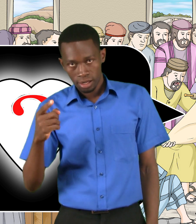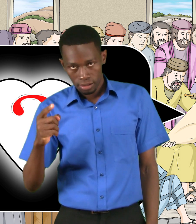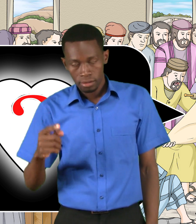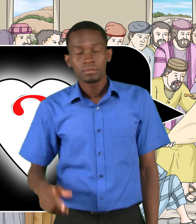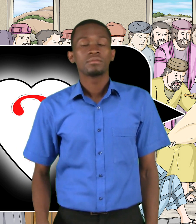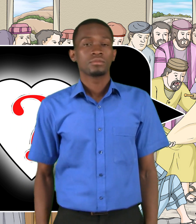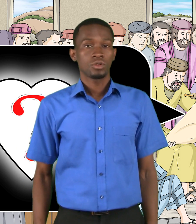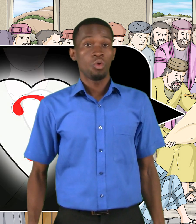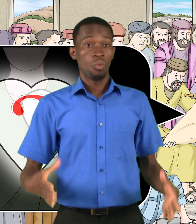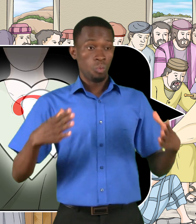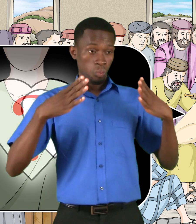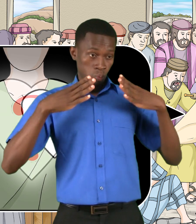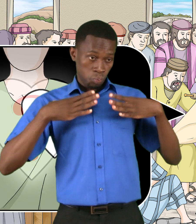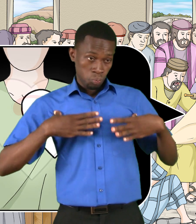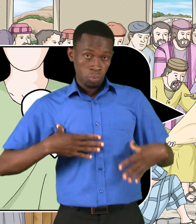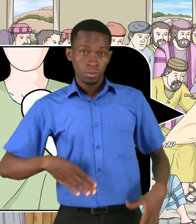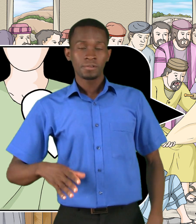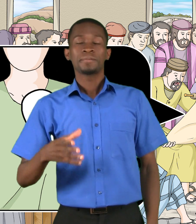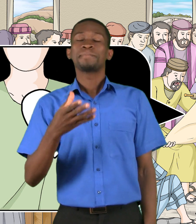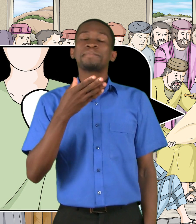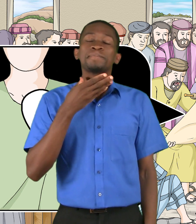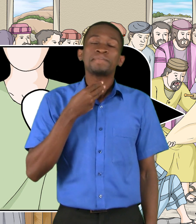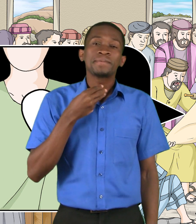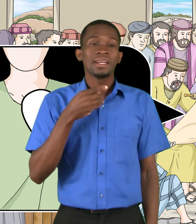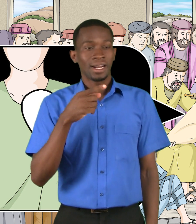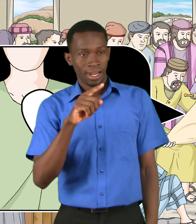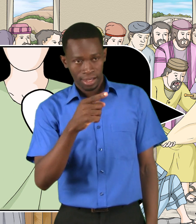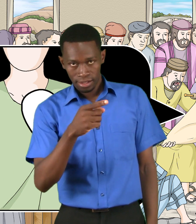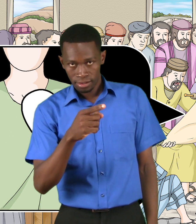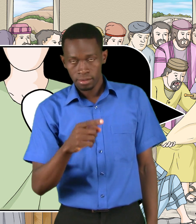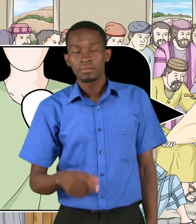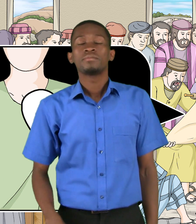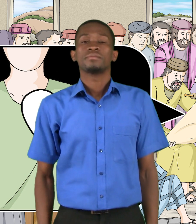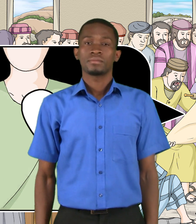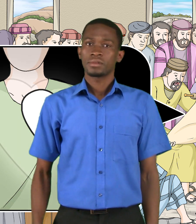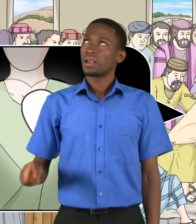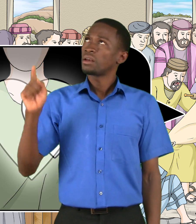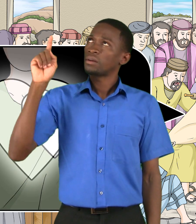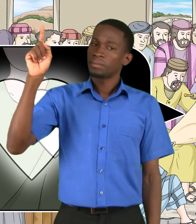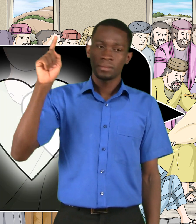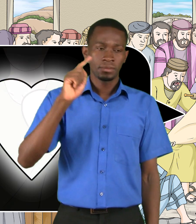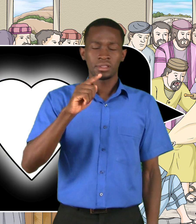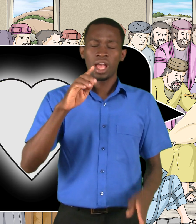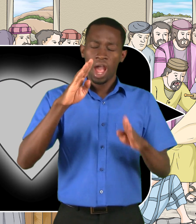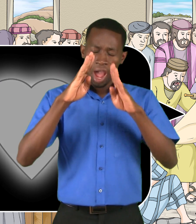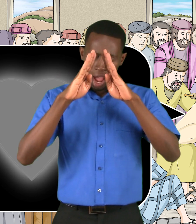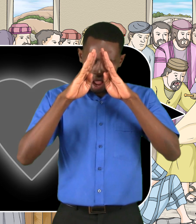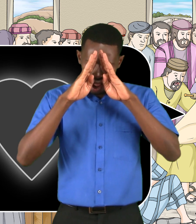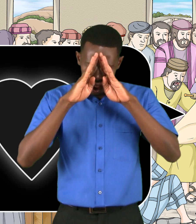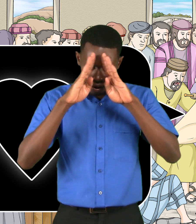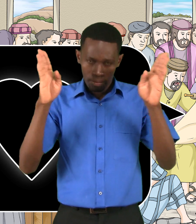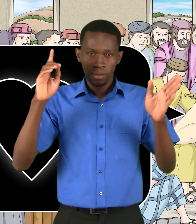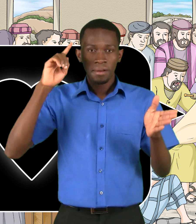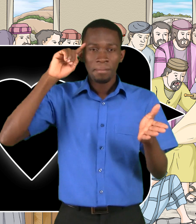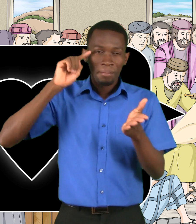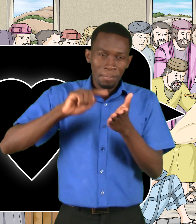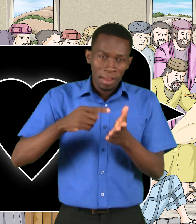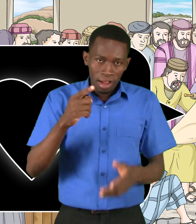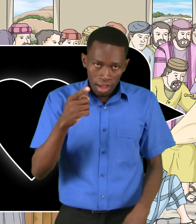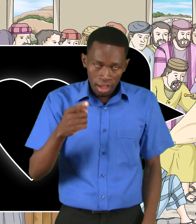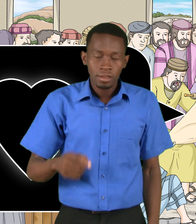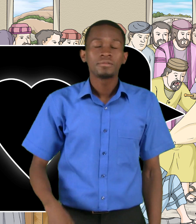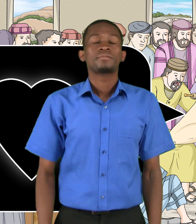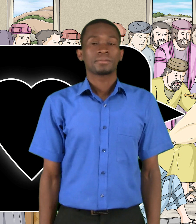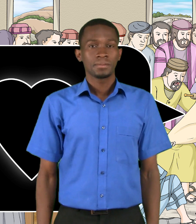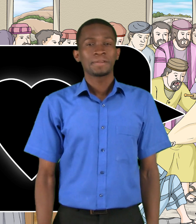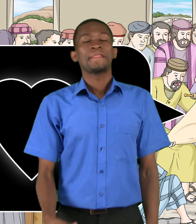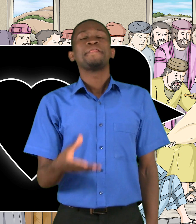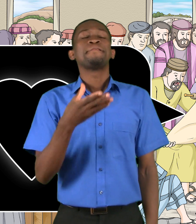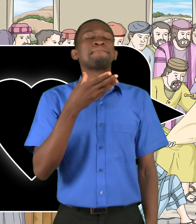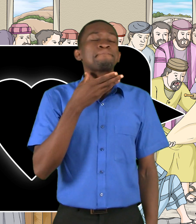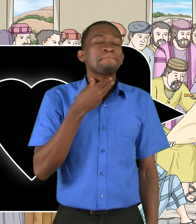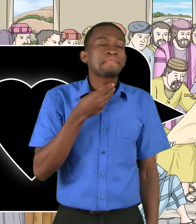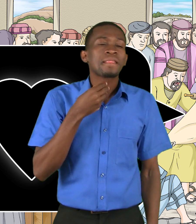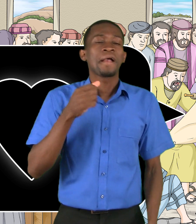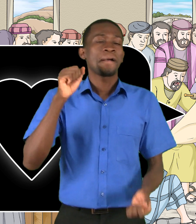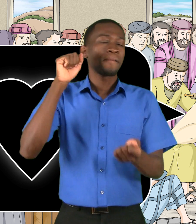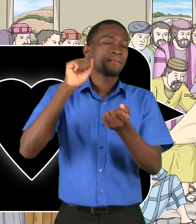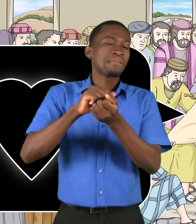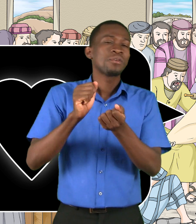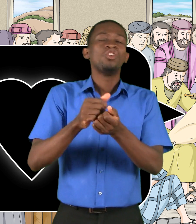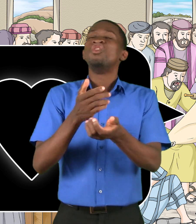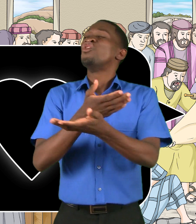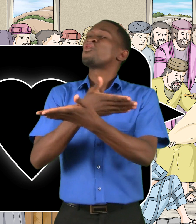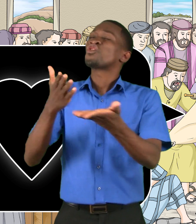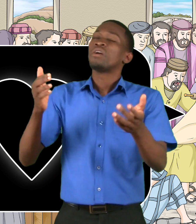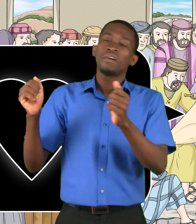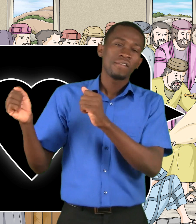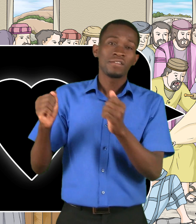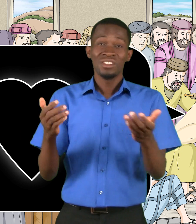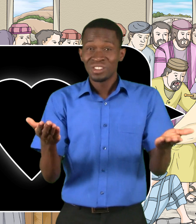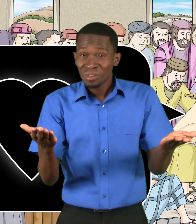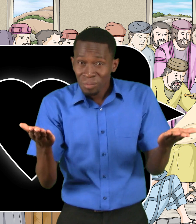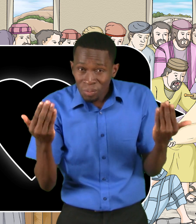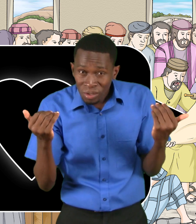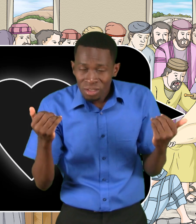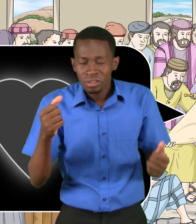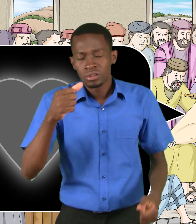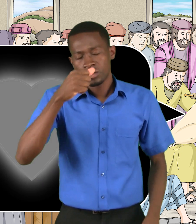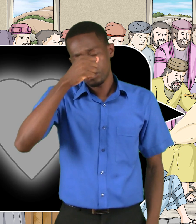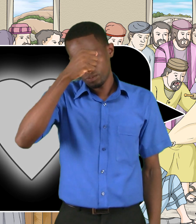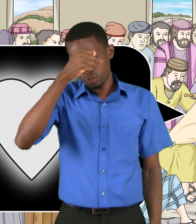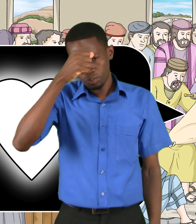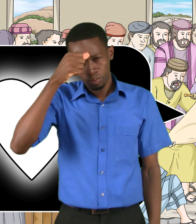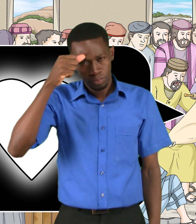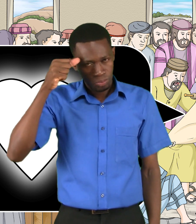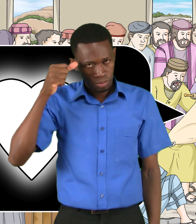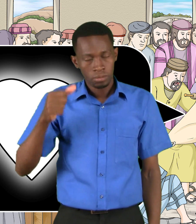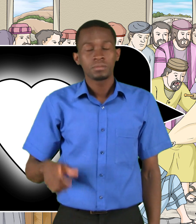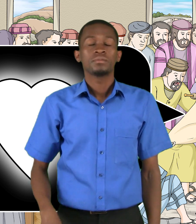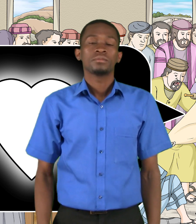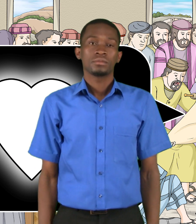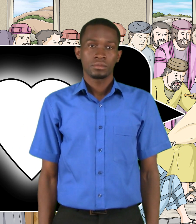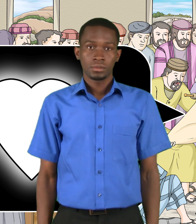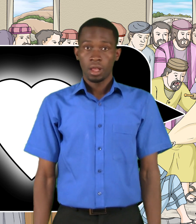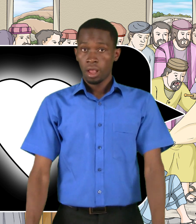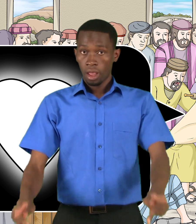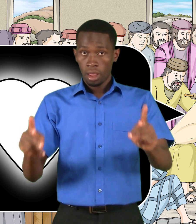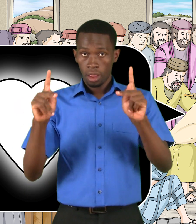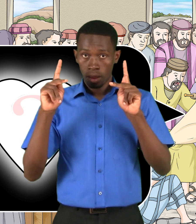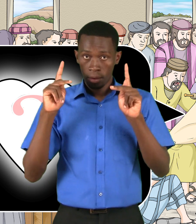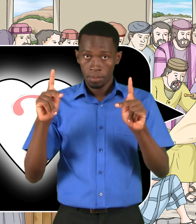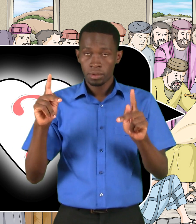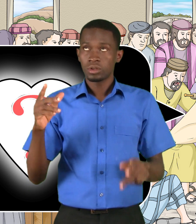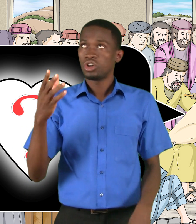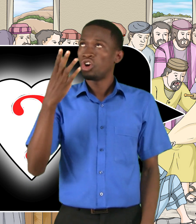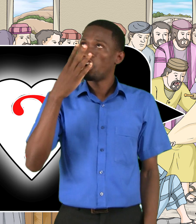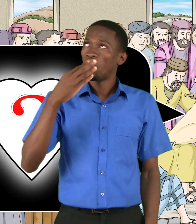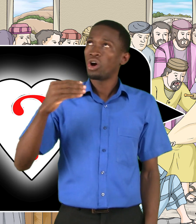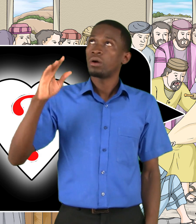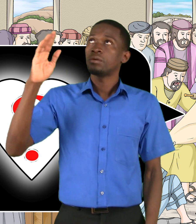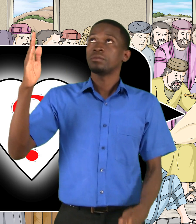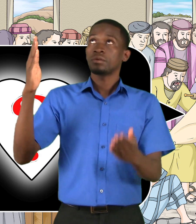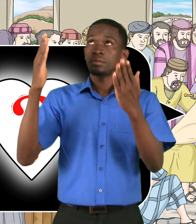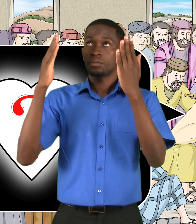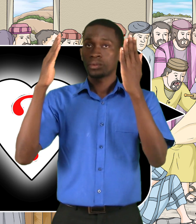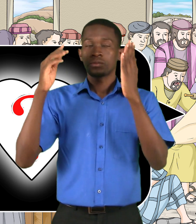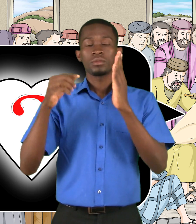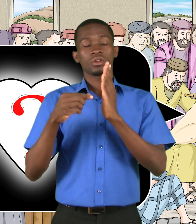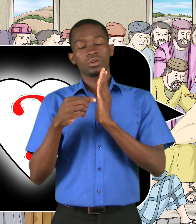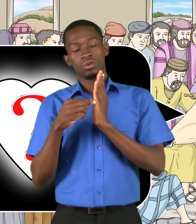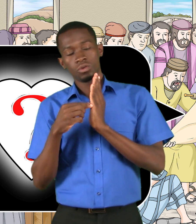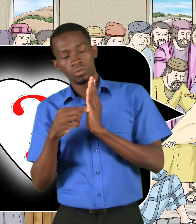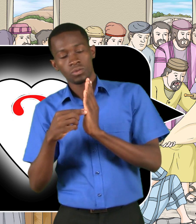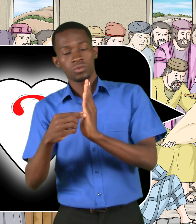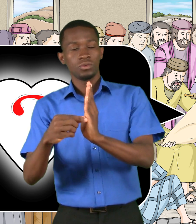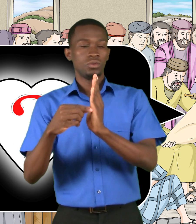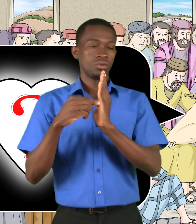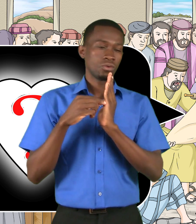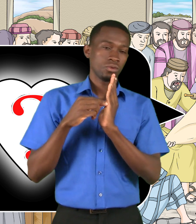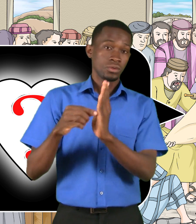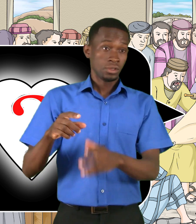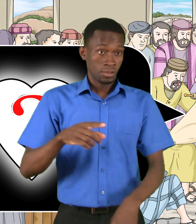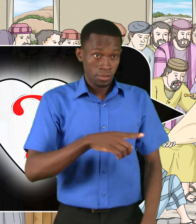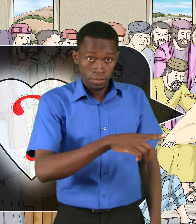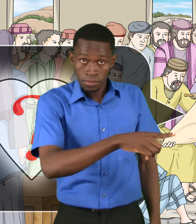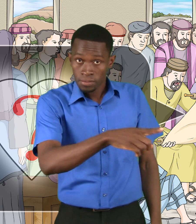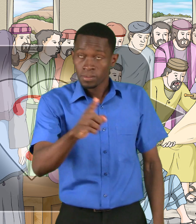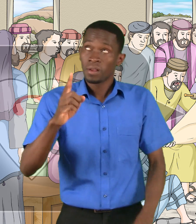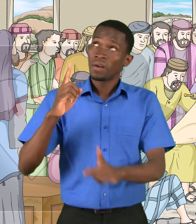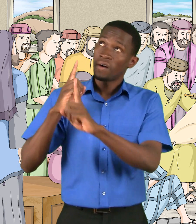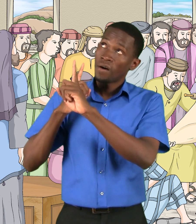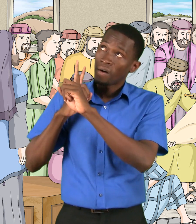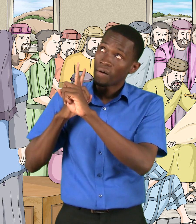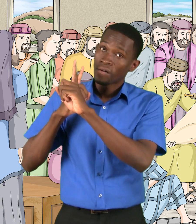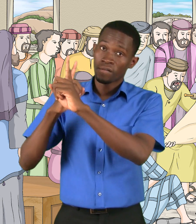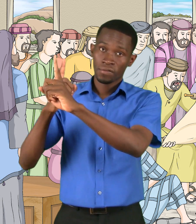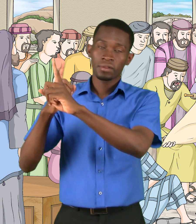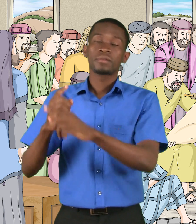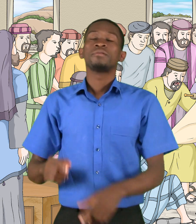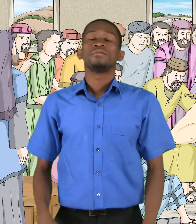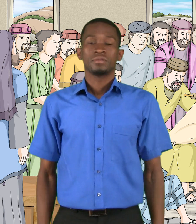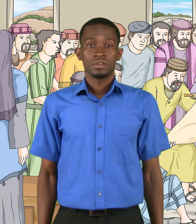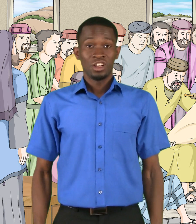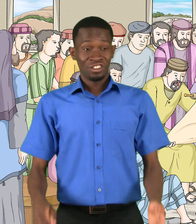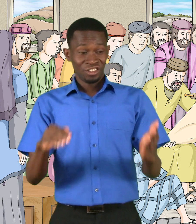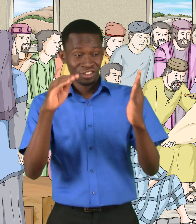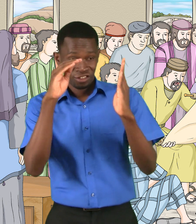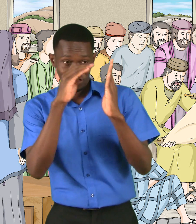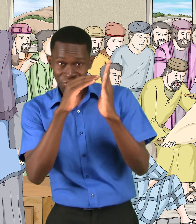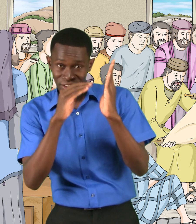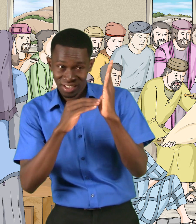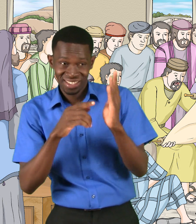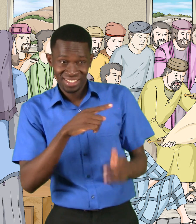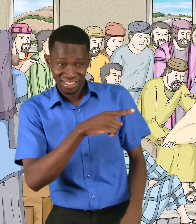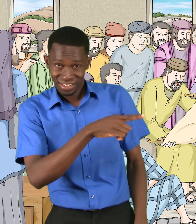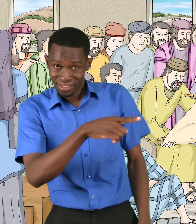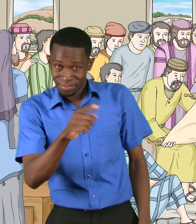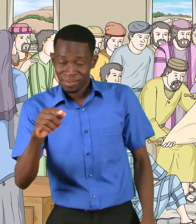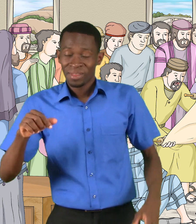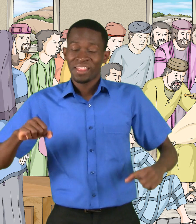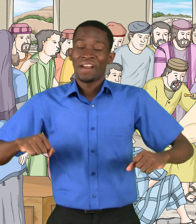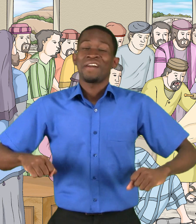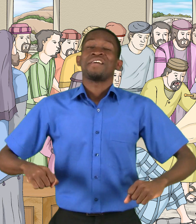They are opposed to each other, so that you do not do what you want.